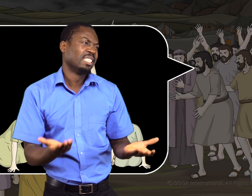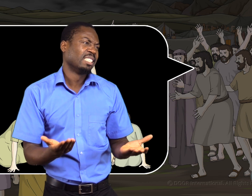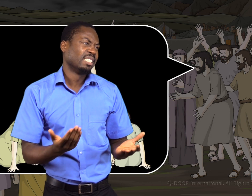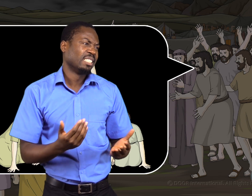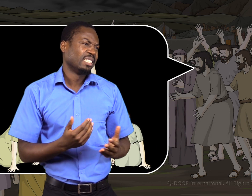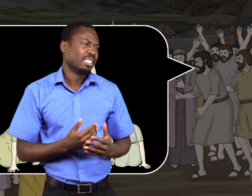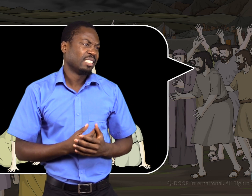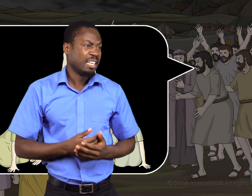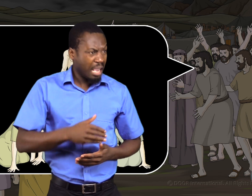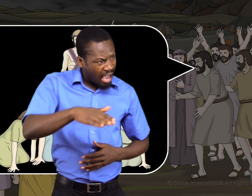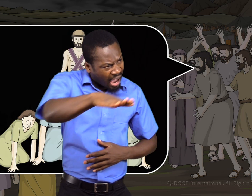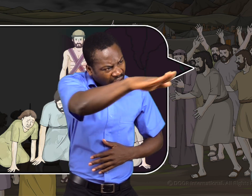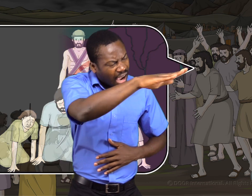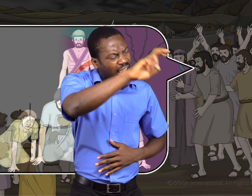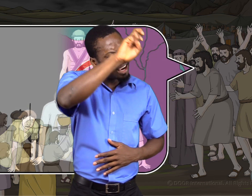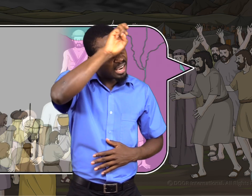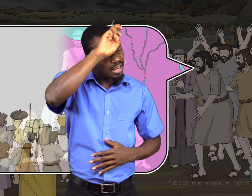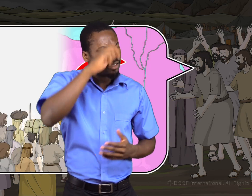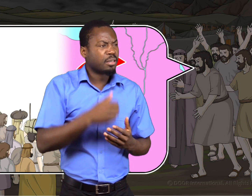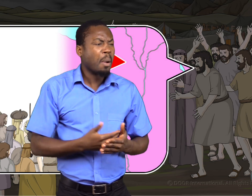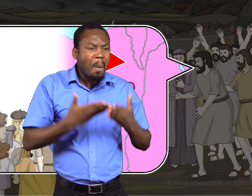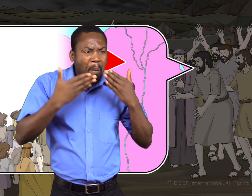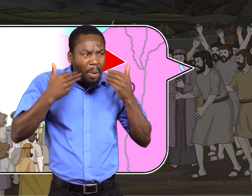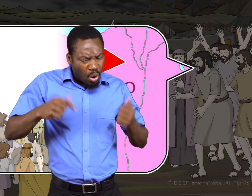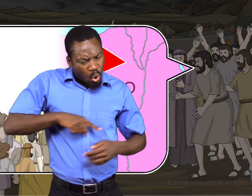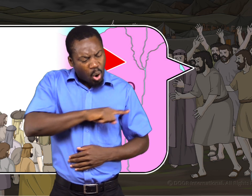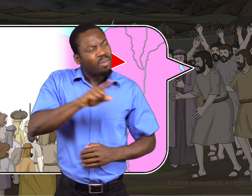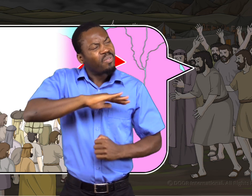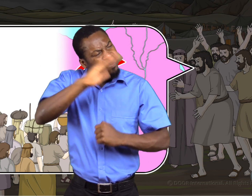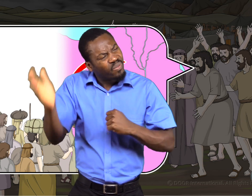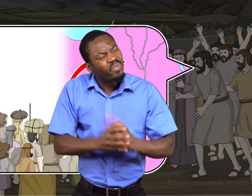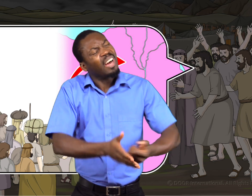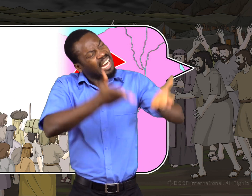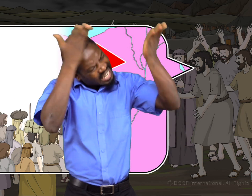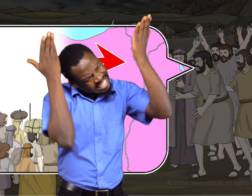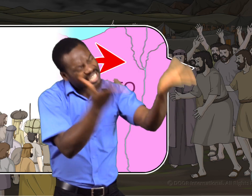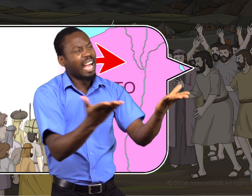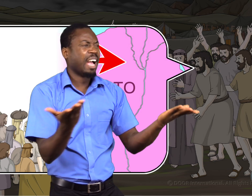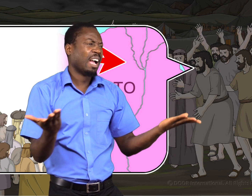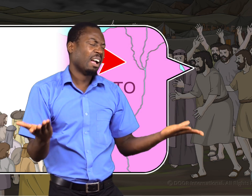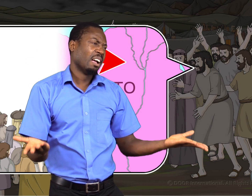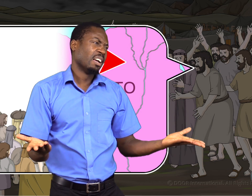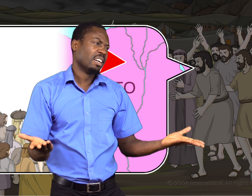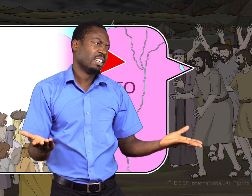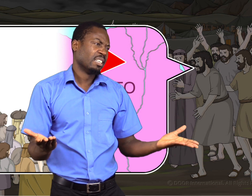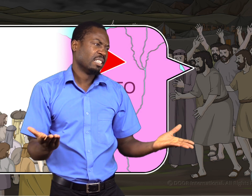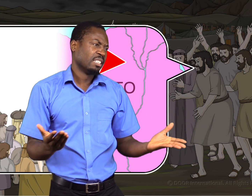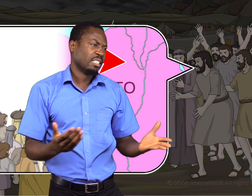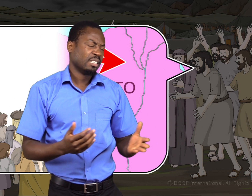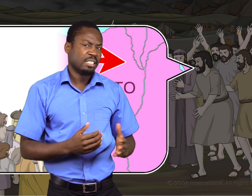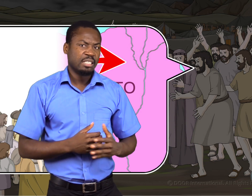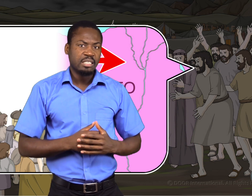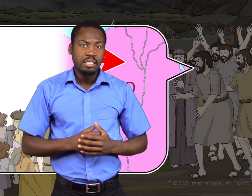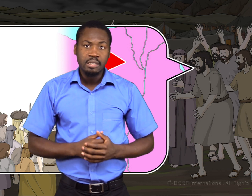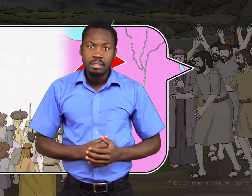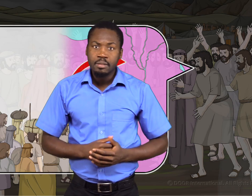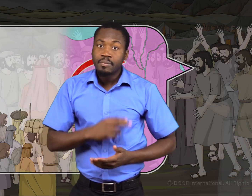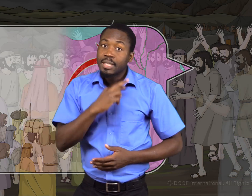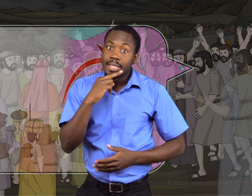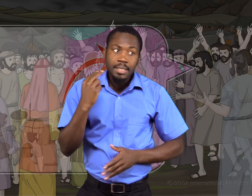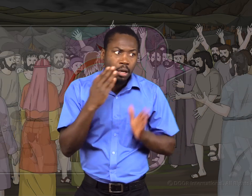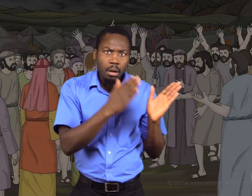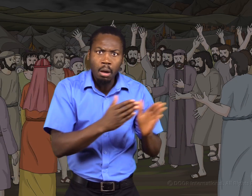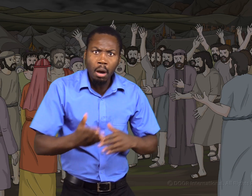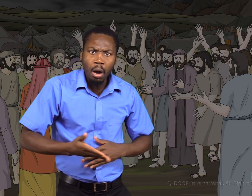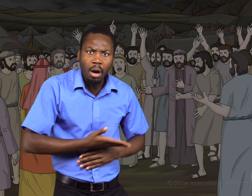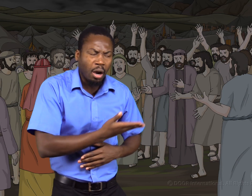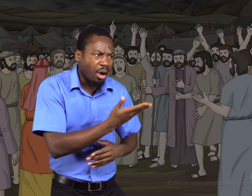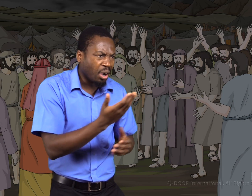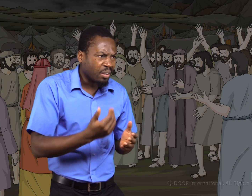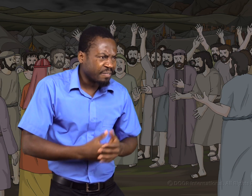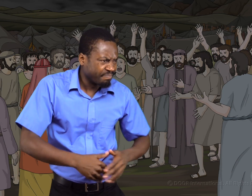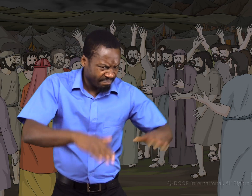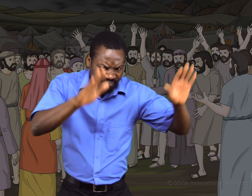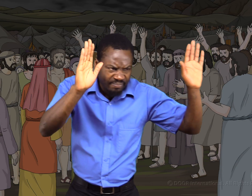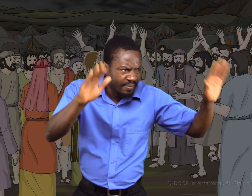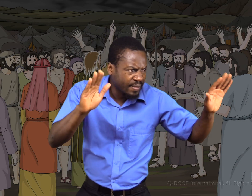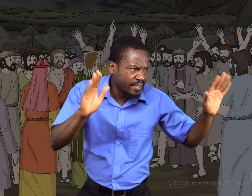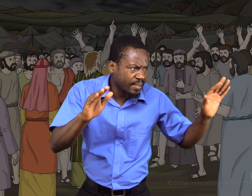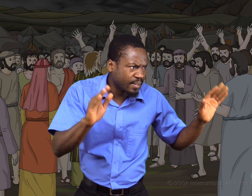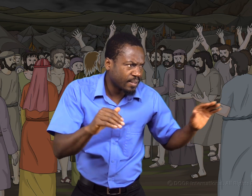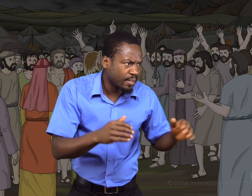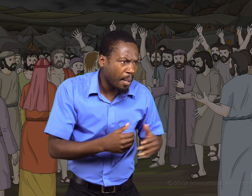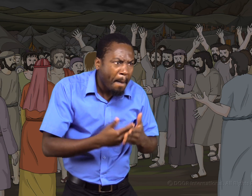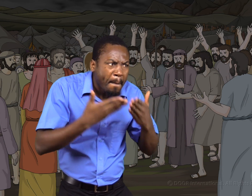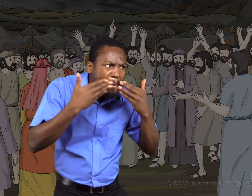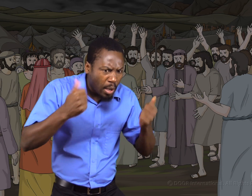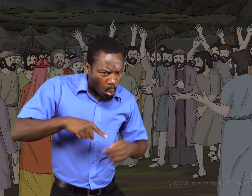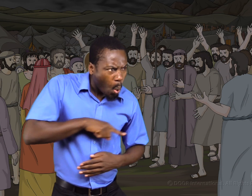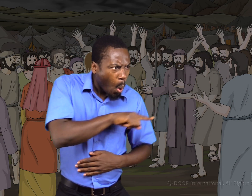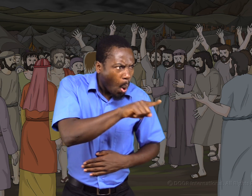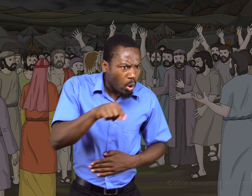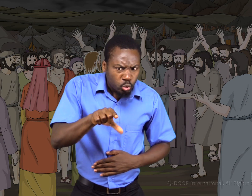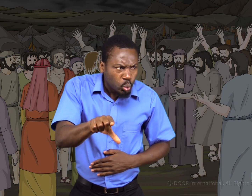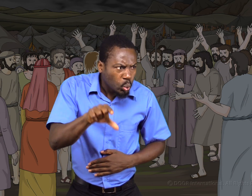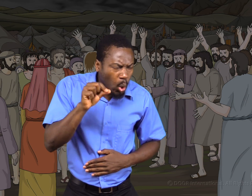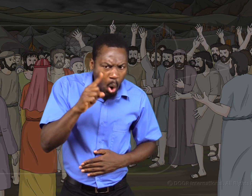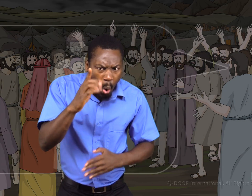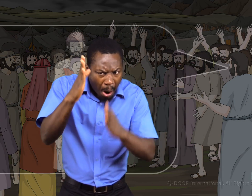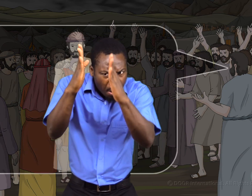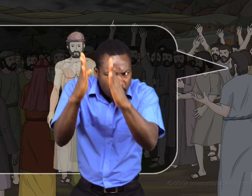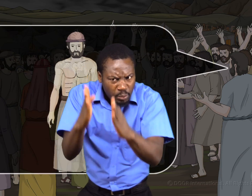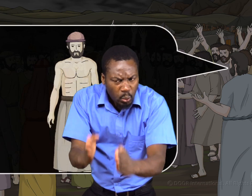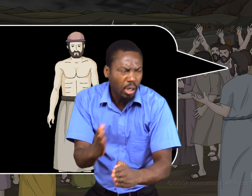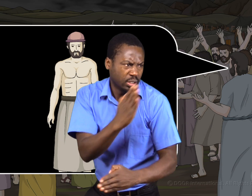Would it not be better for us to go back to Egypt?”